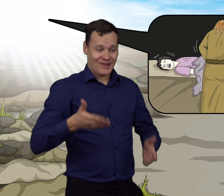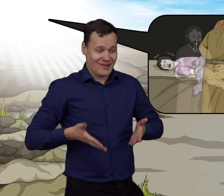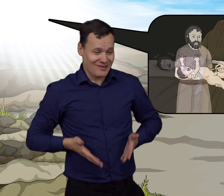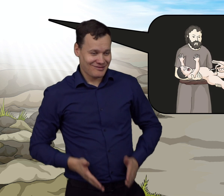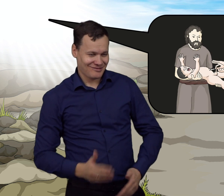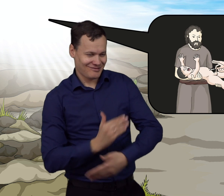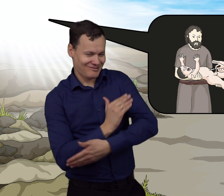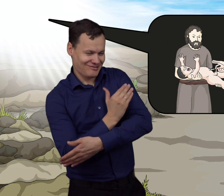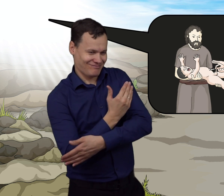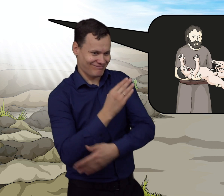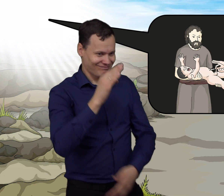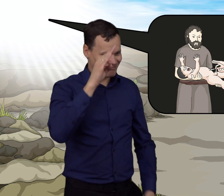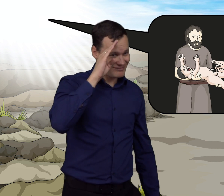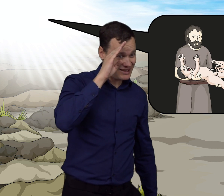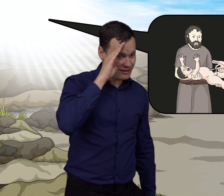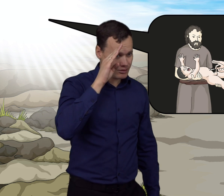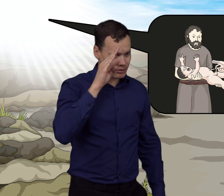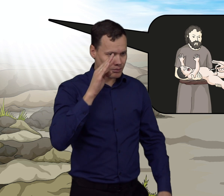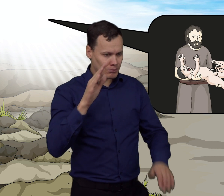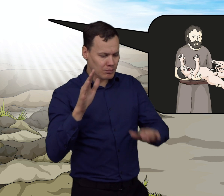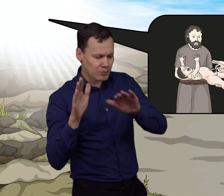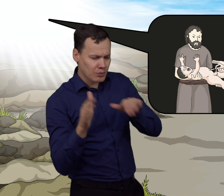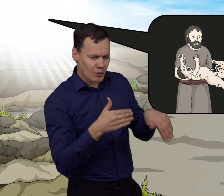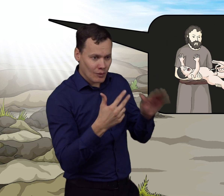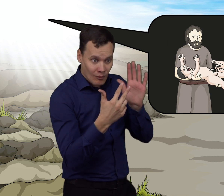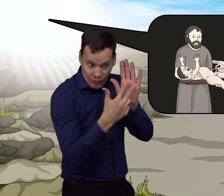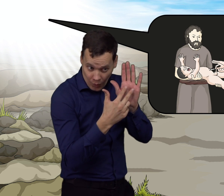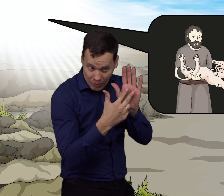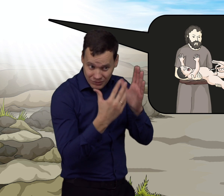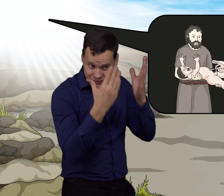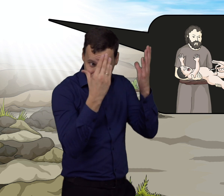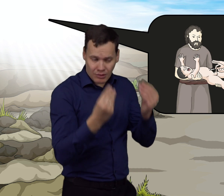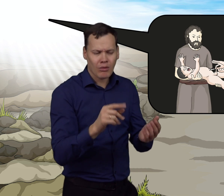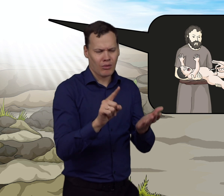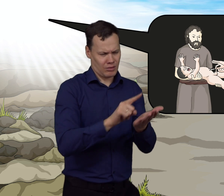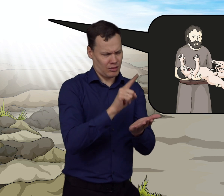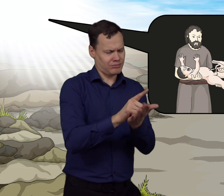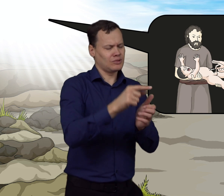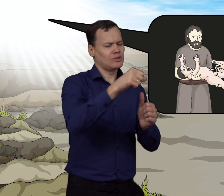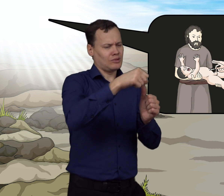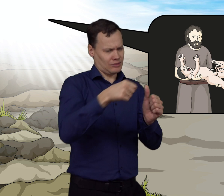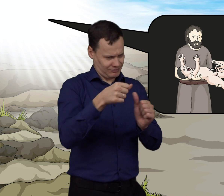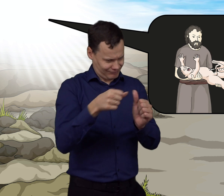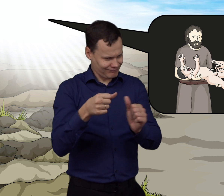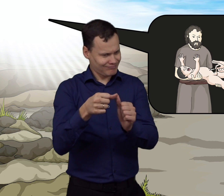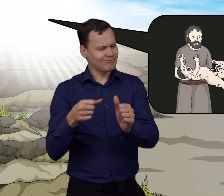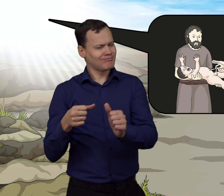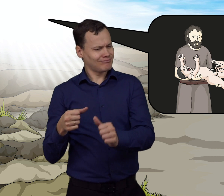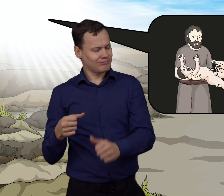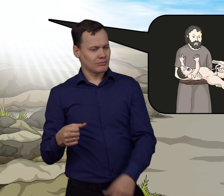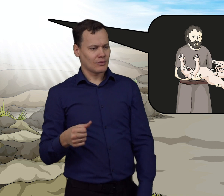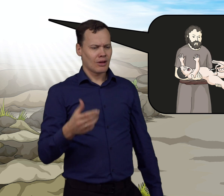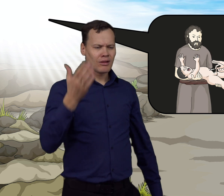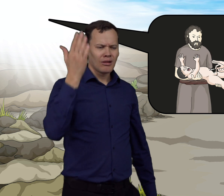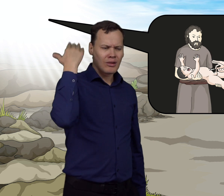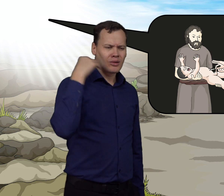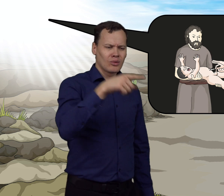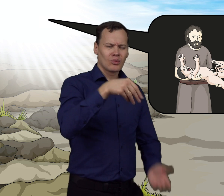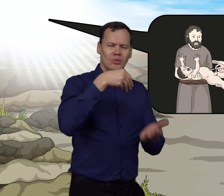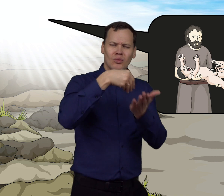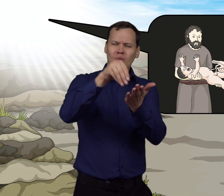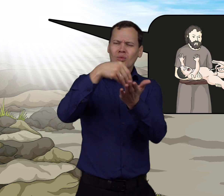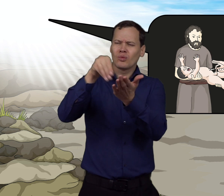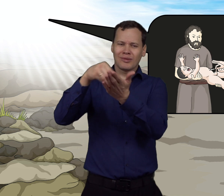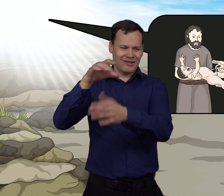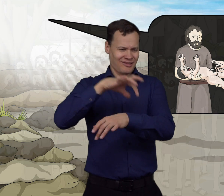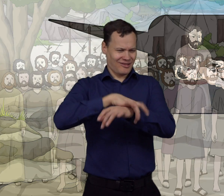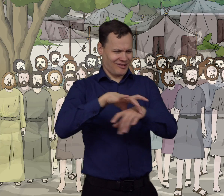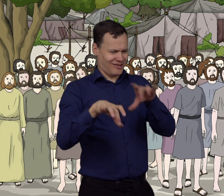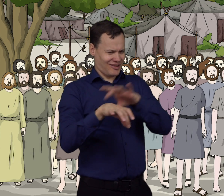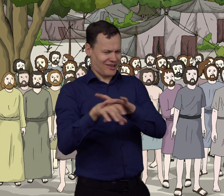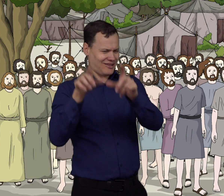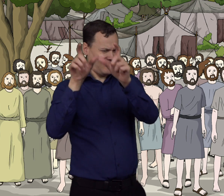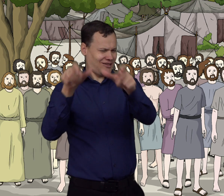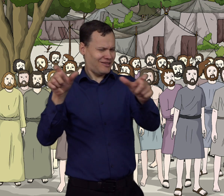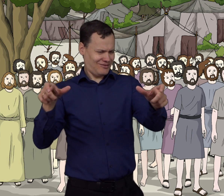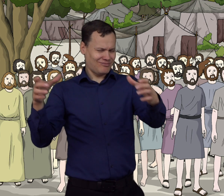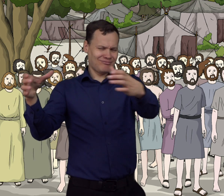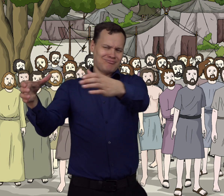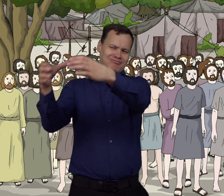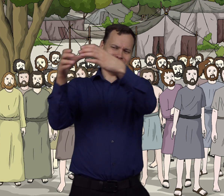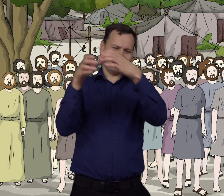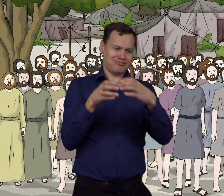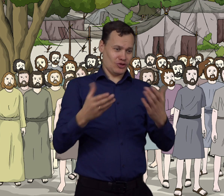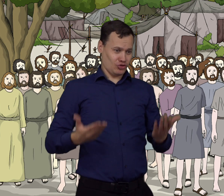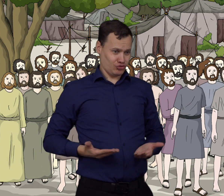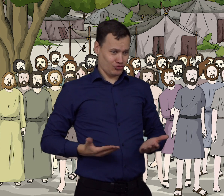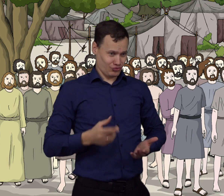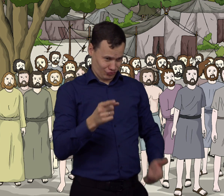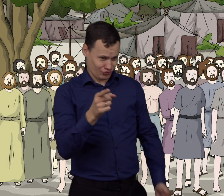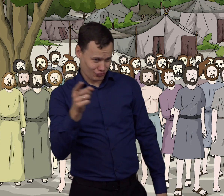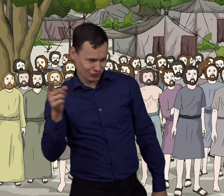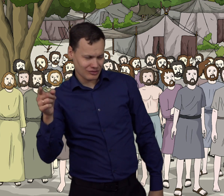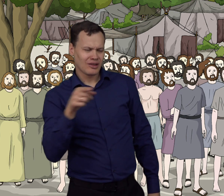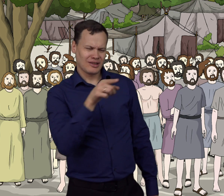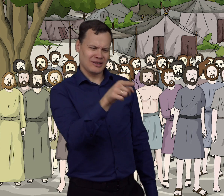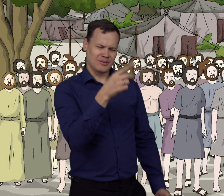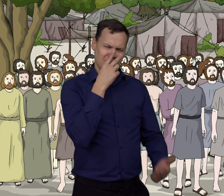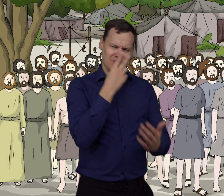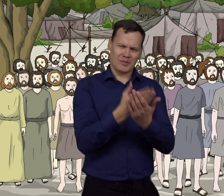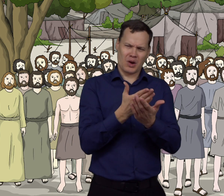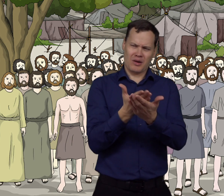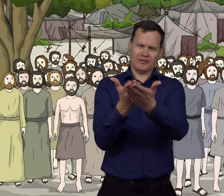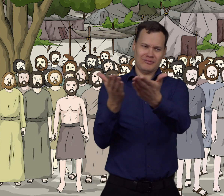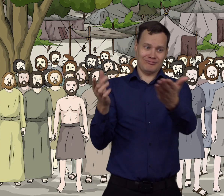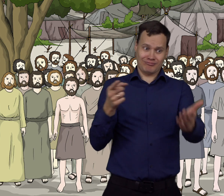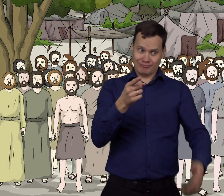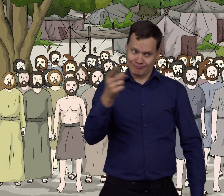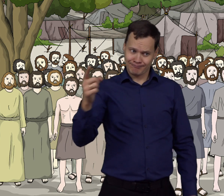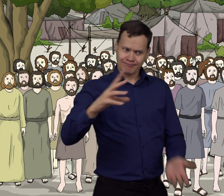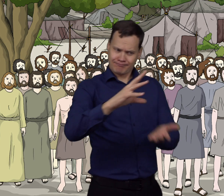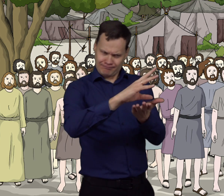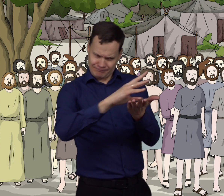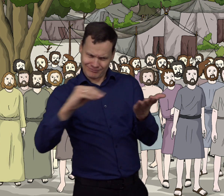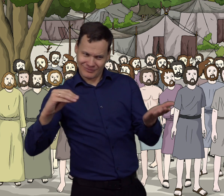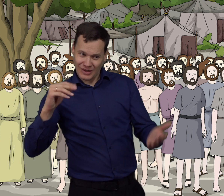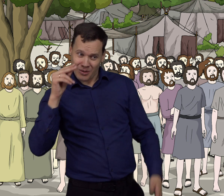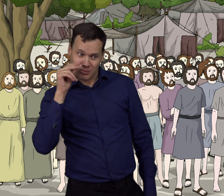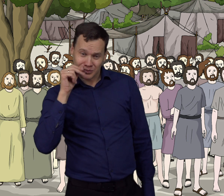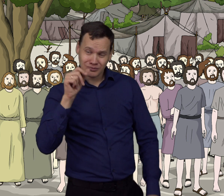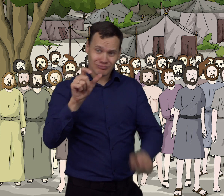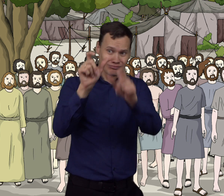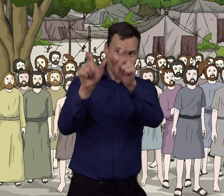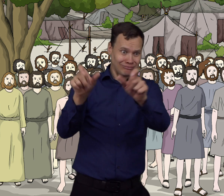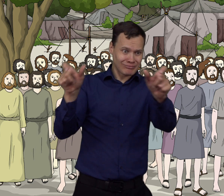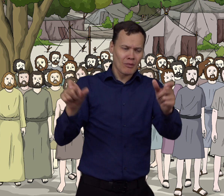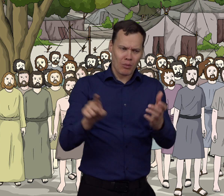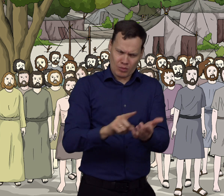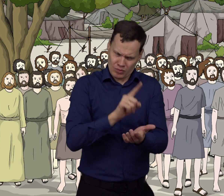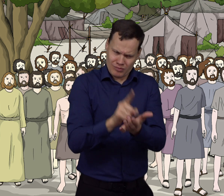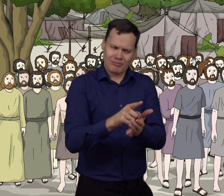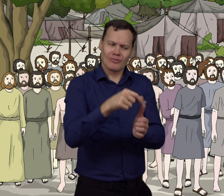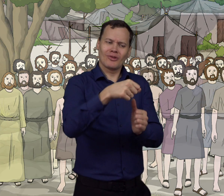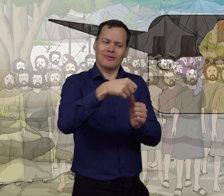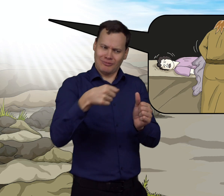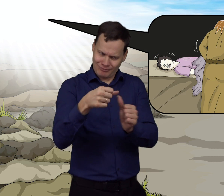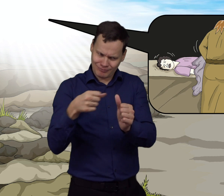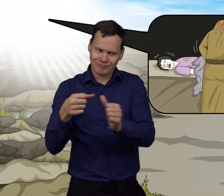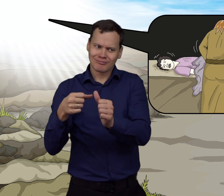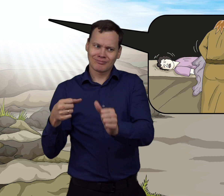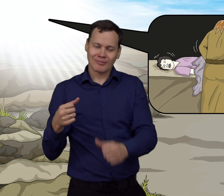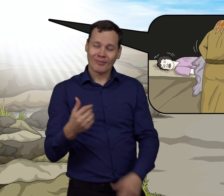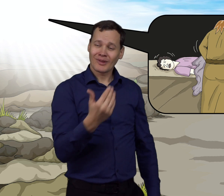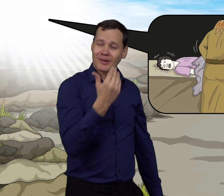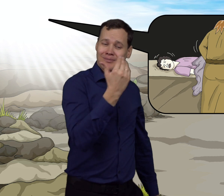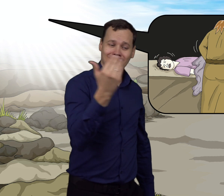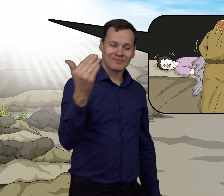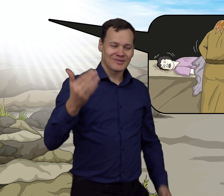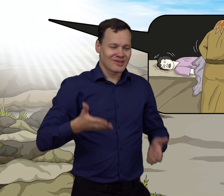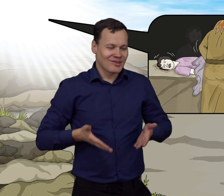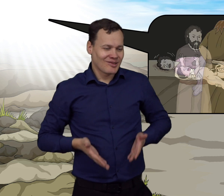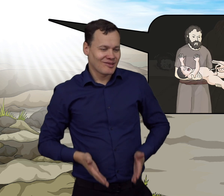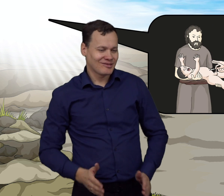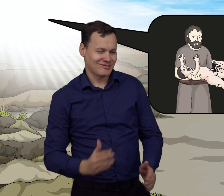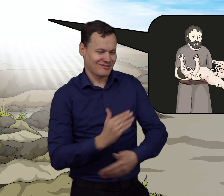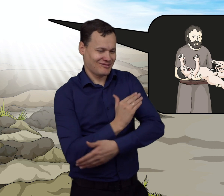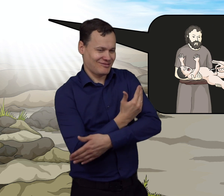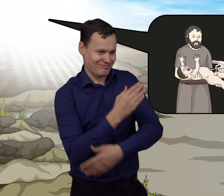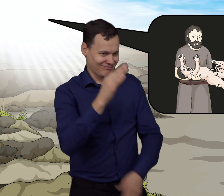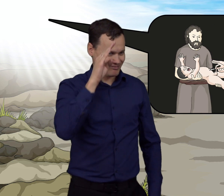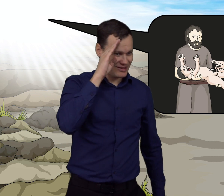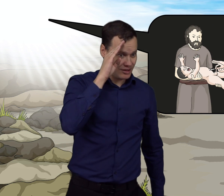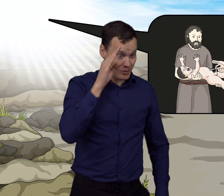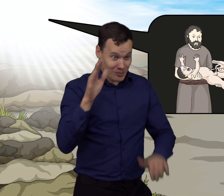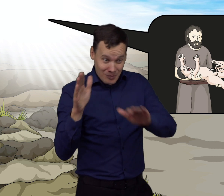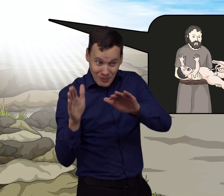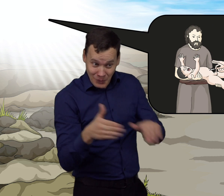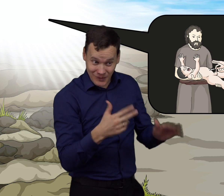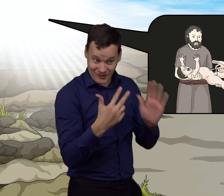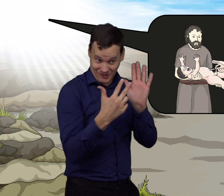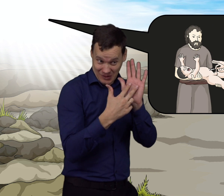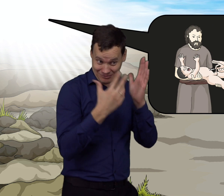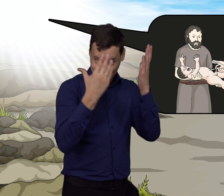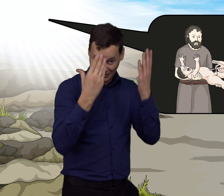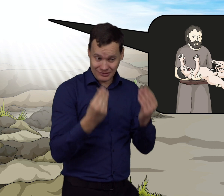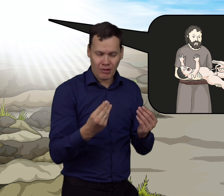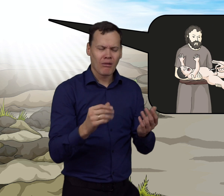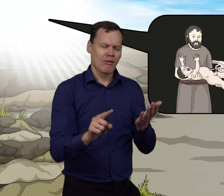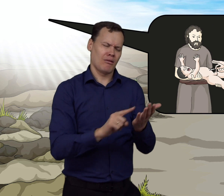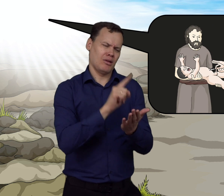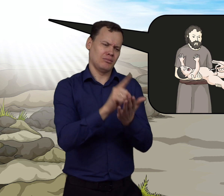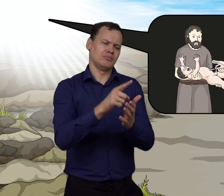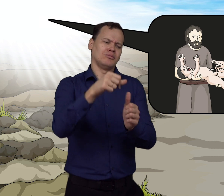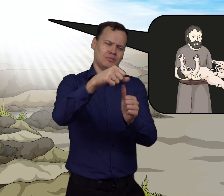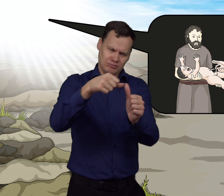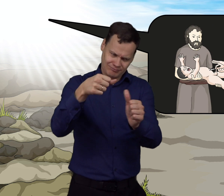Generation after generation, every male must be circumcised when he is eight days old, including those born in your household and those purchased from a foreigner—even those who are not your offspring.